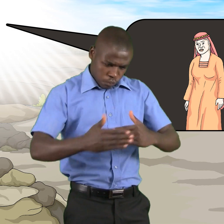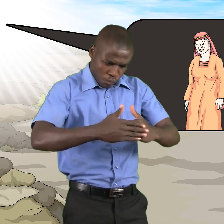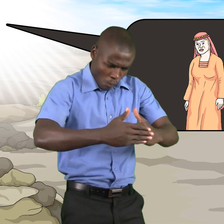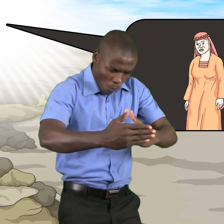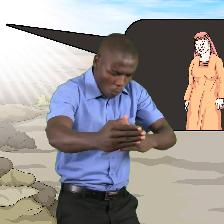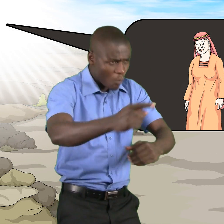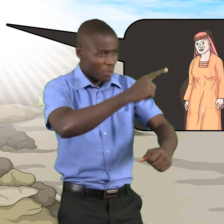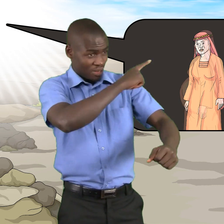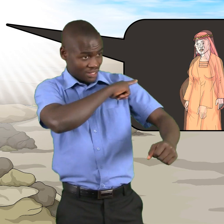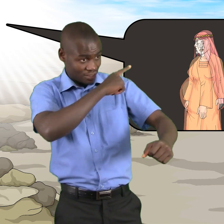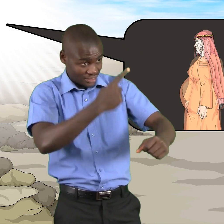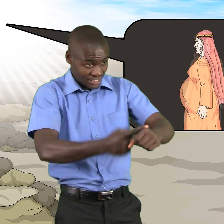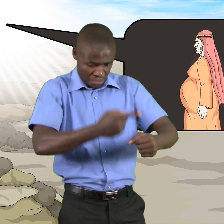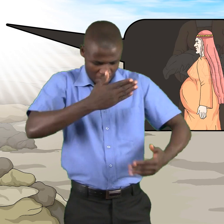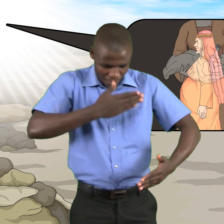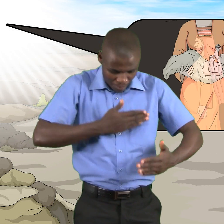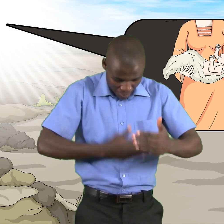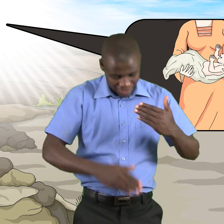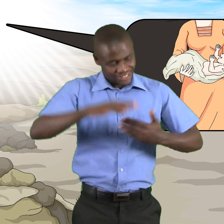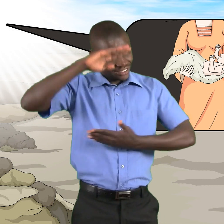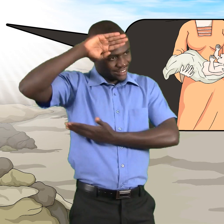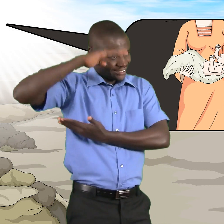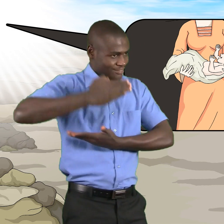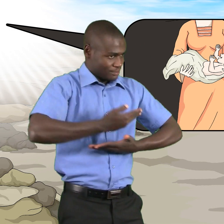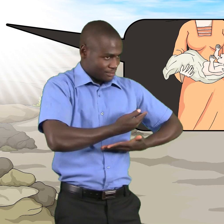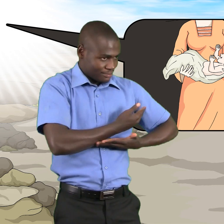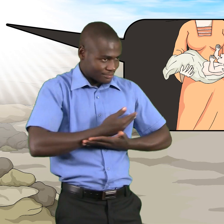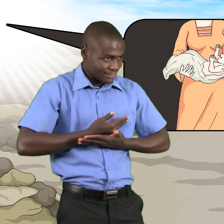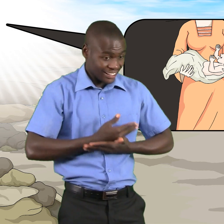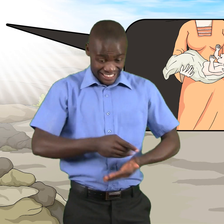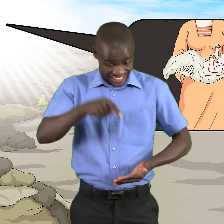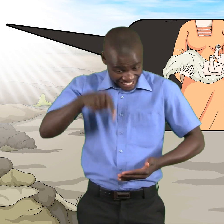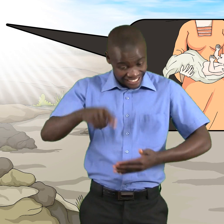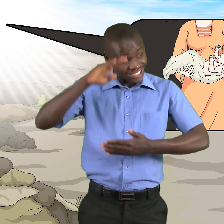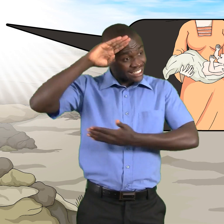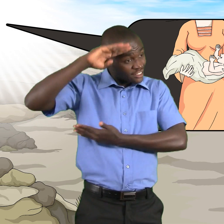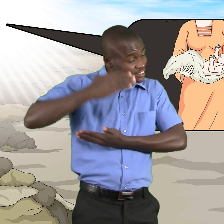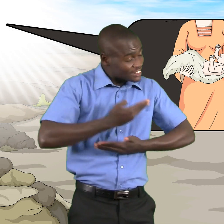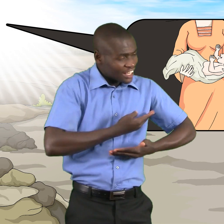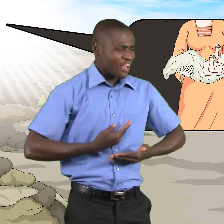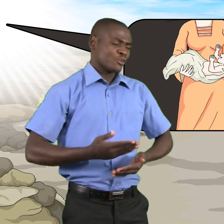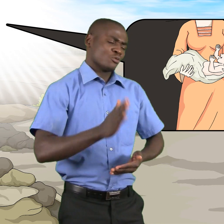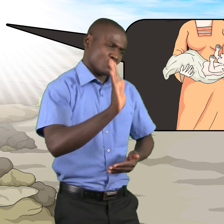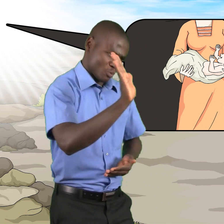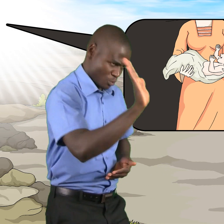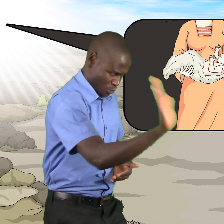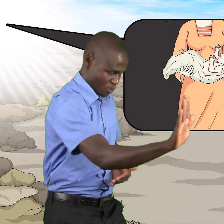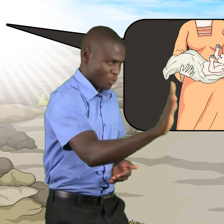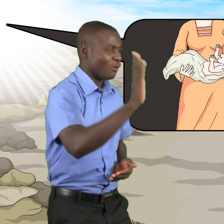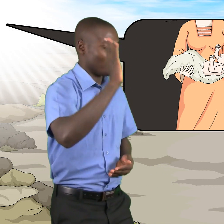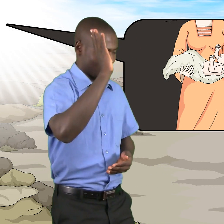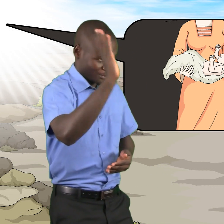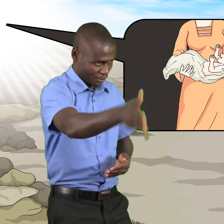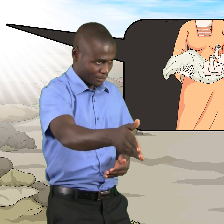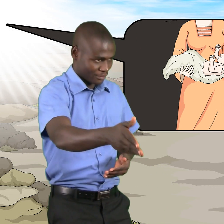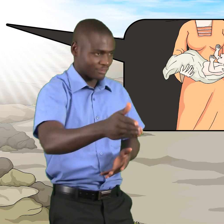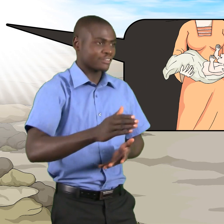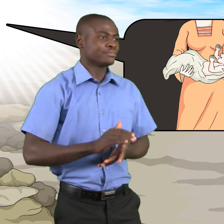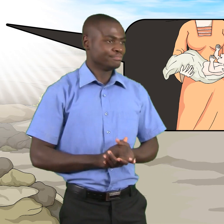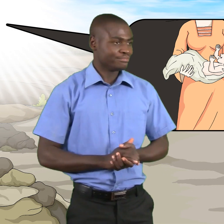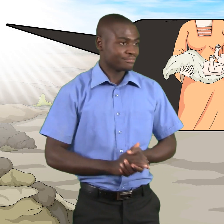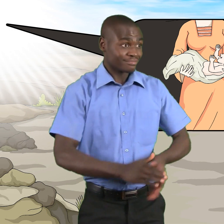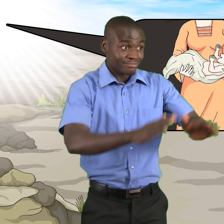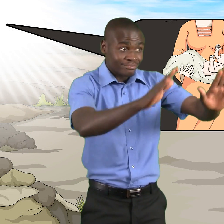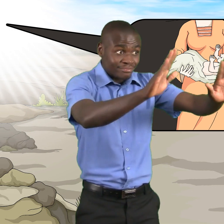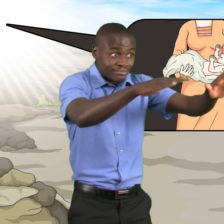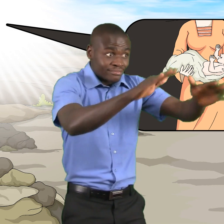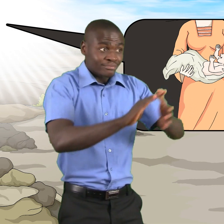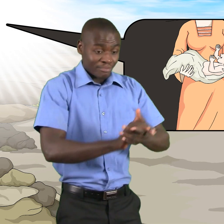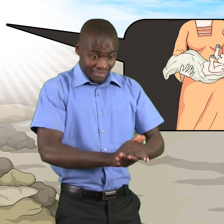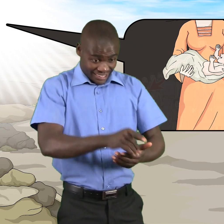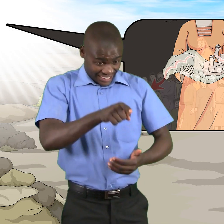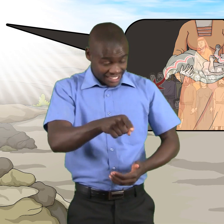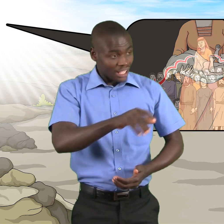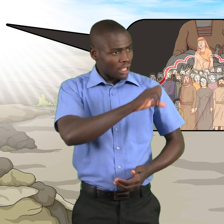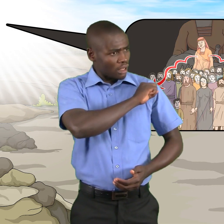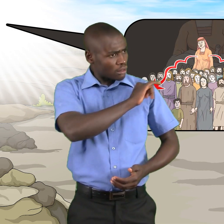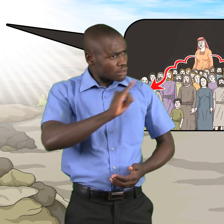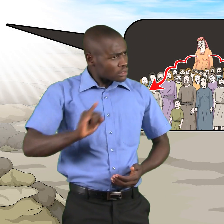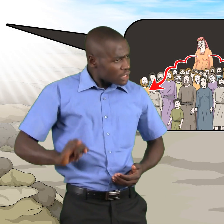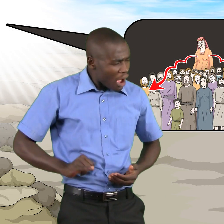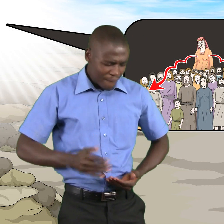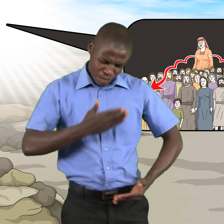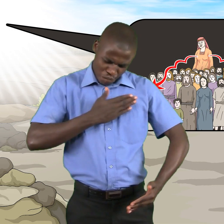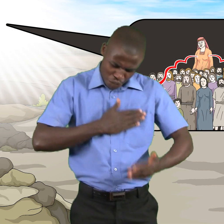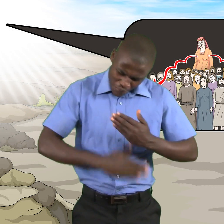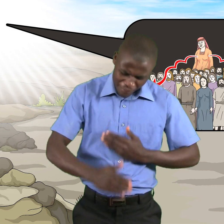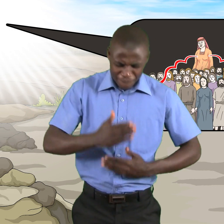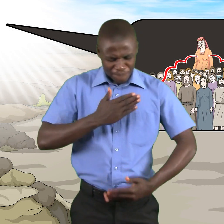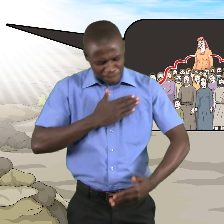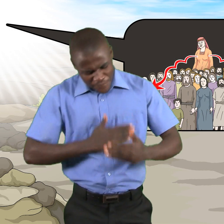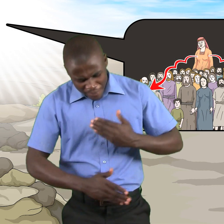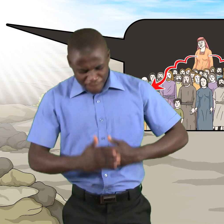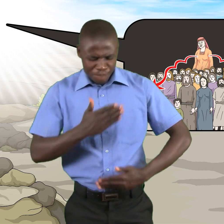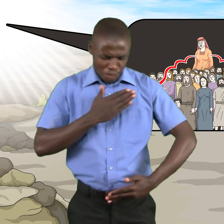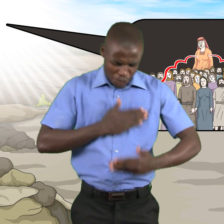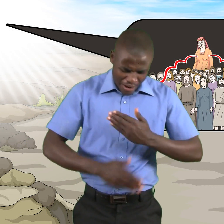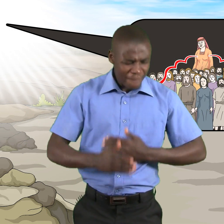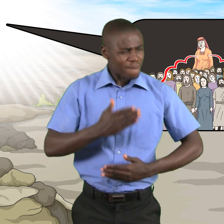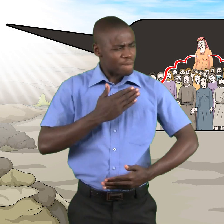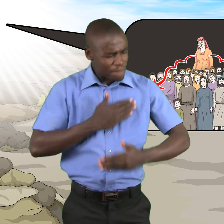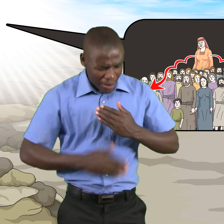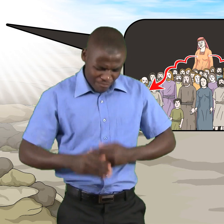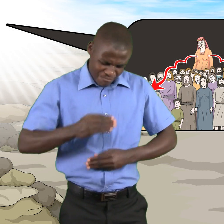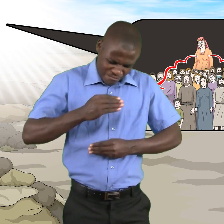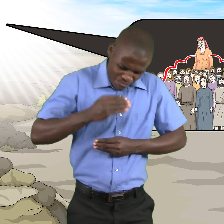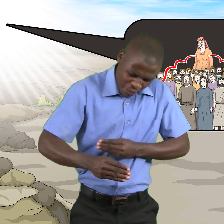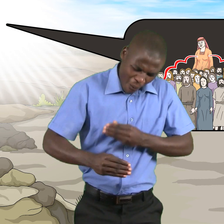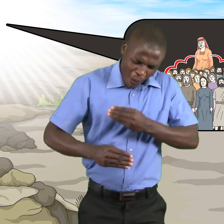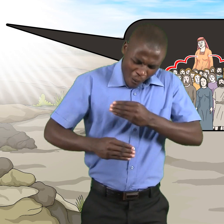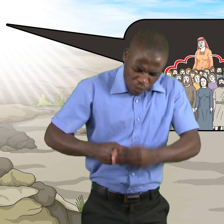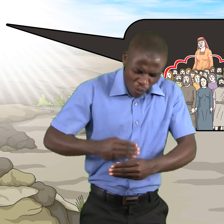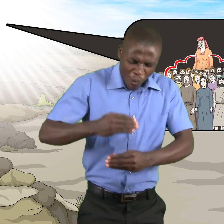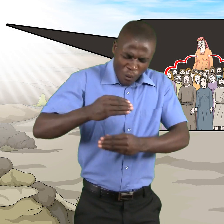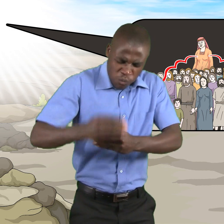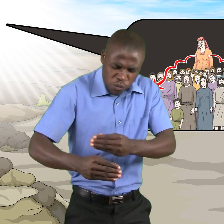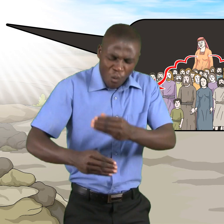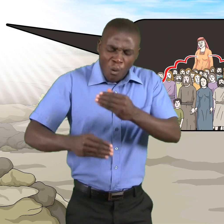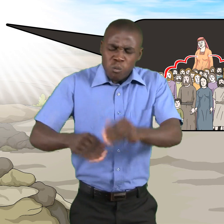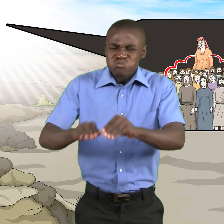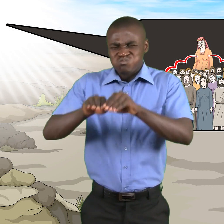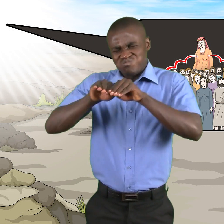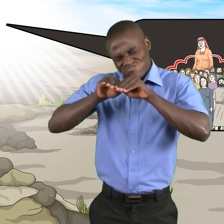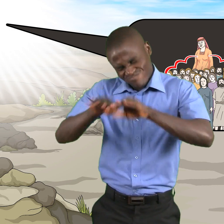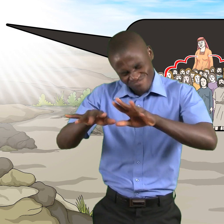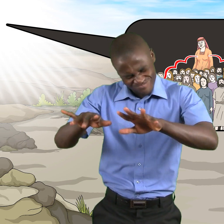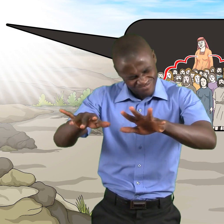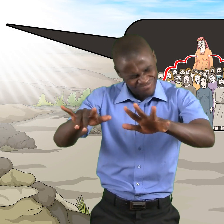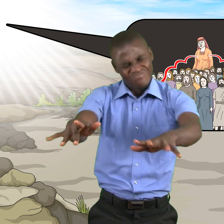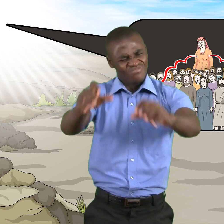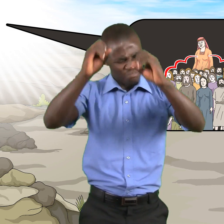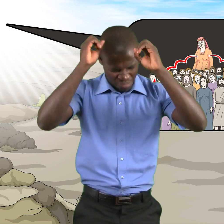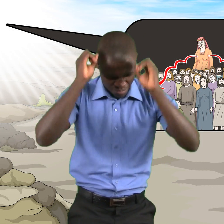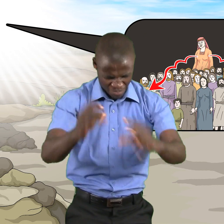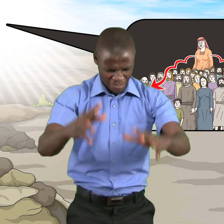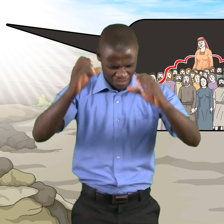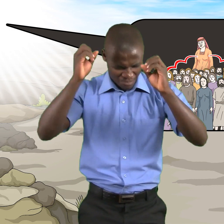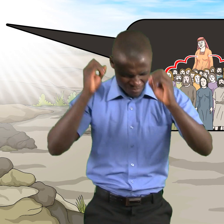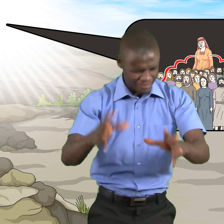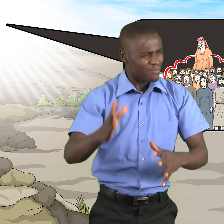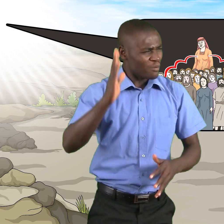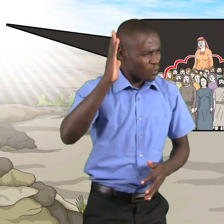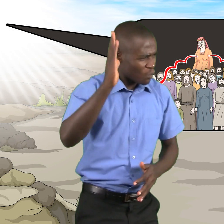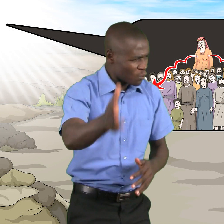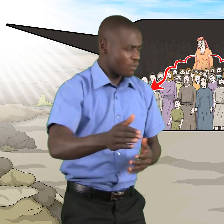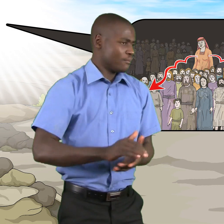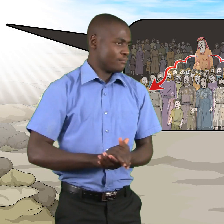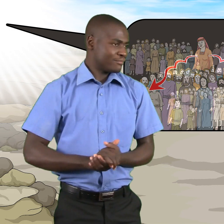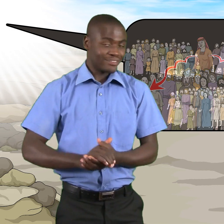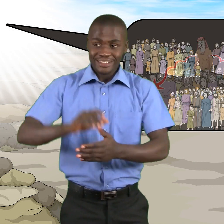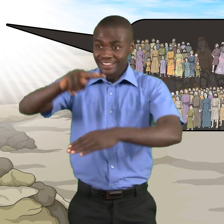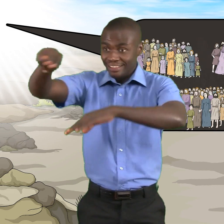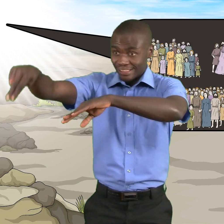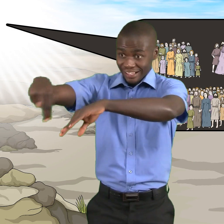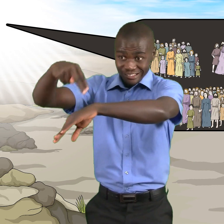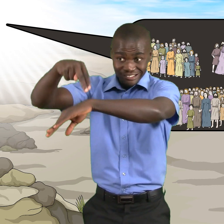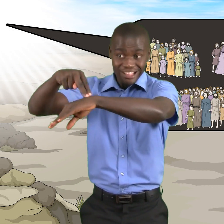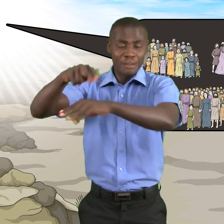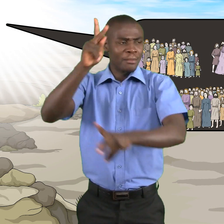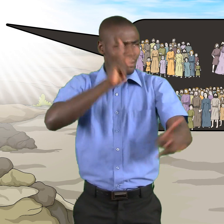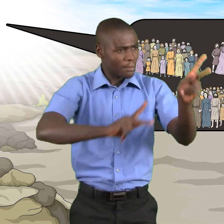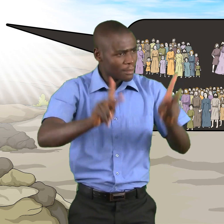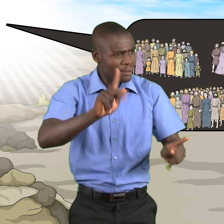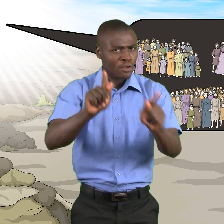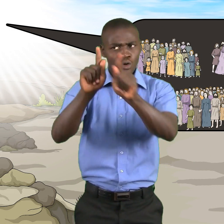And I will bless her and will surely give you a son by her. I will bless her, and she will be the mother of nations;